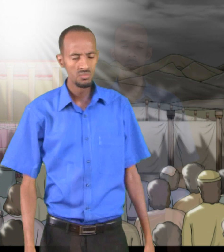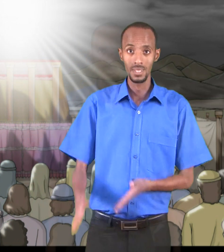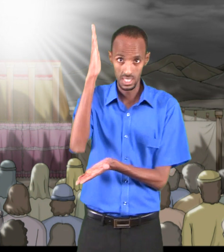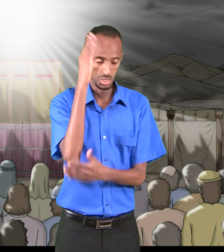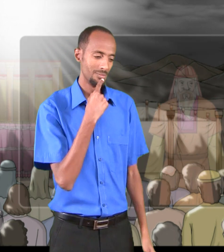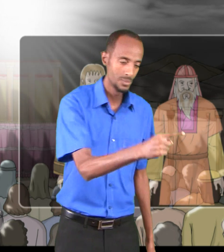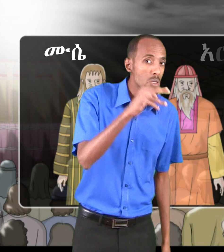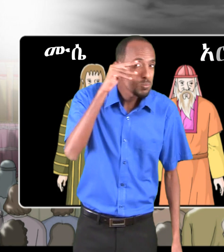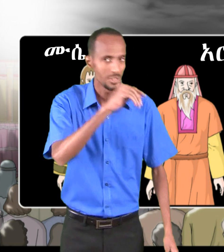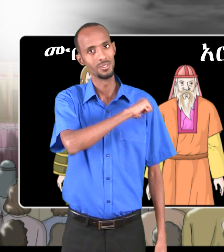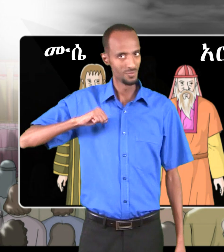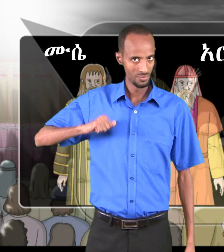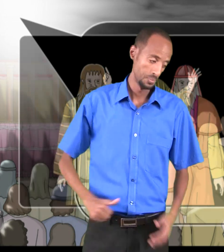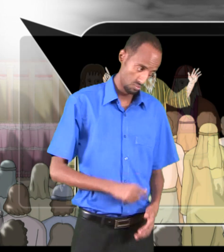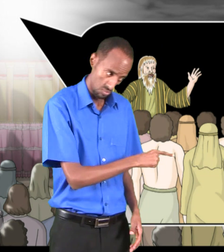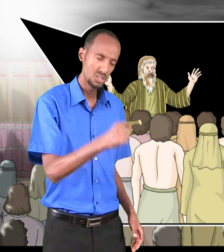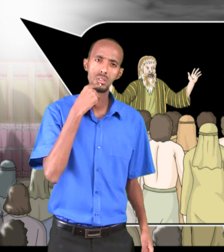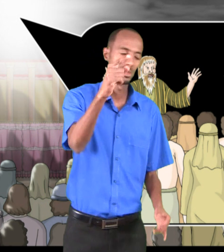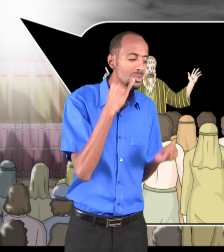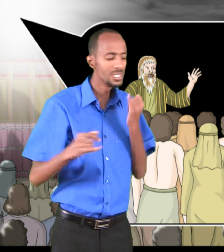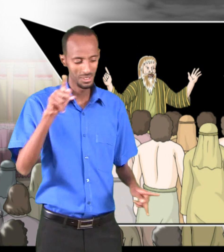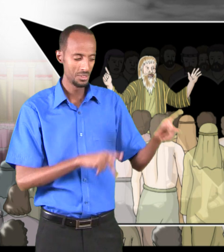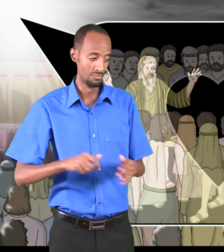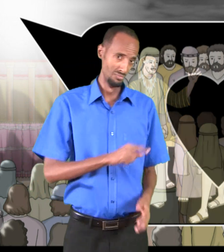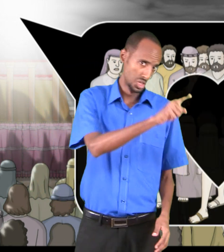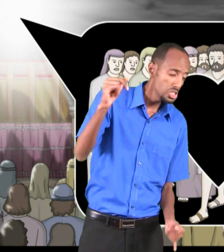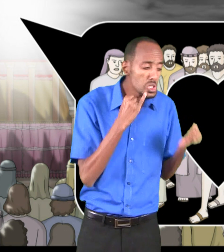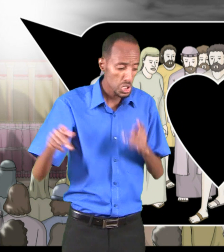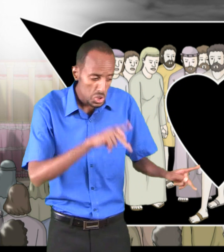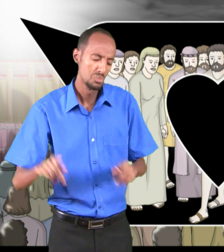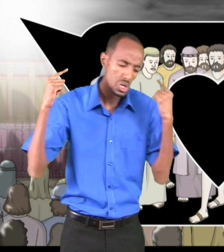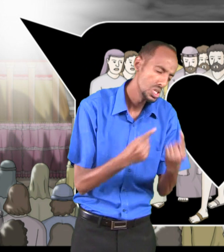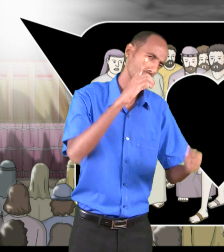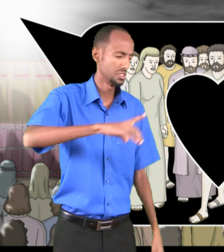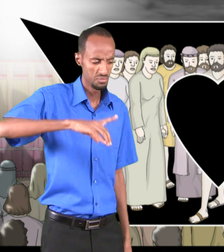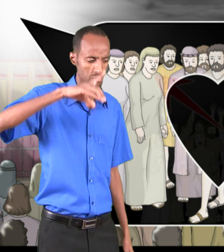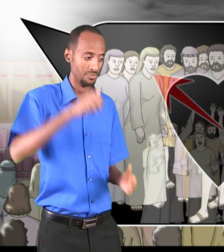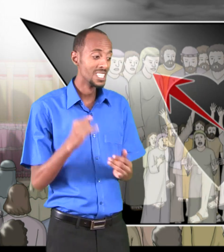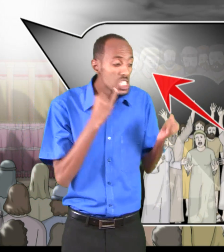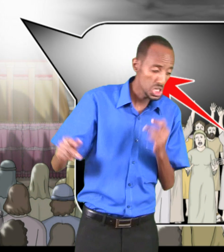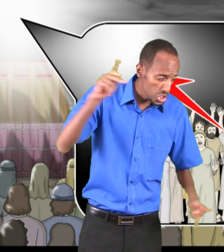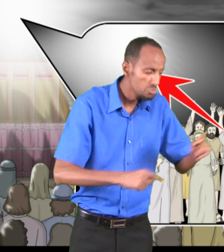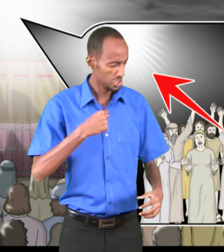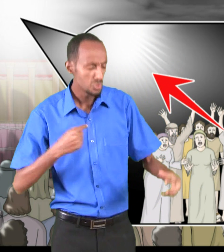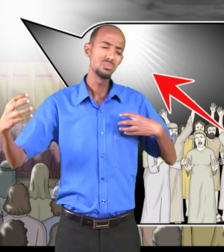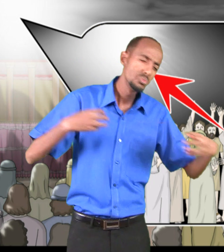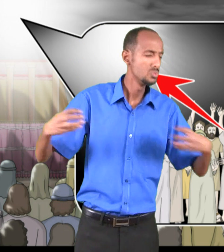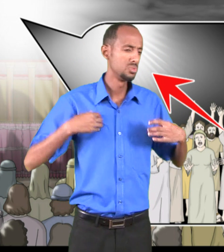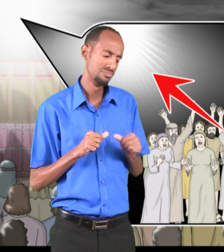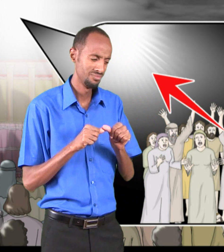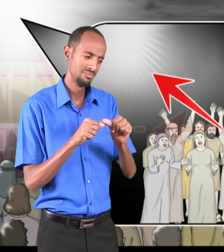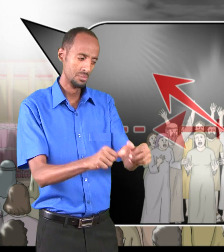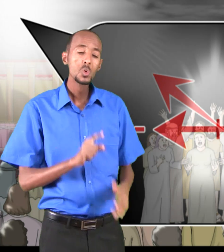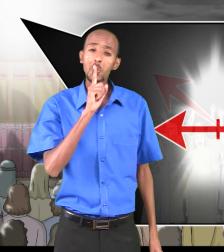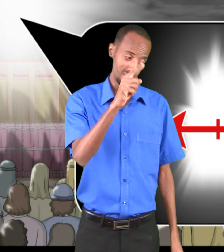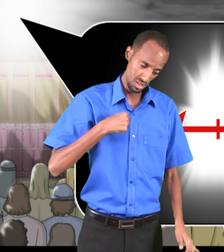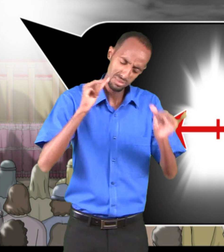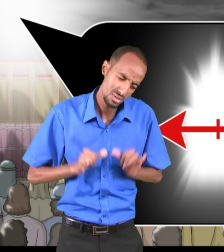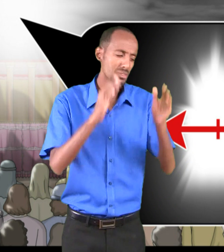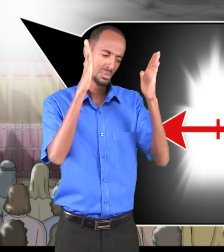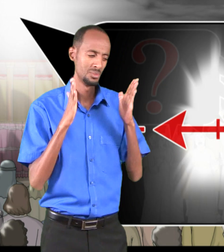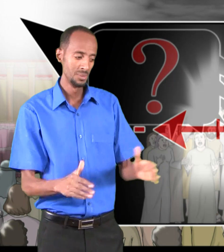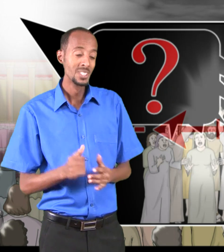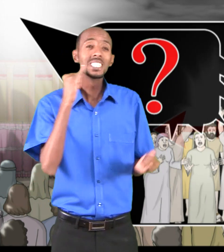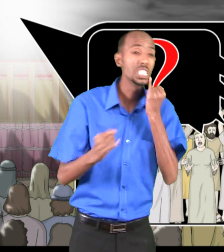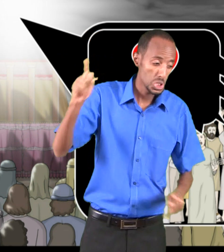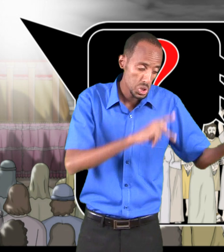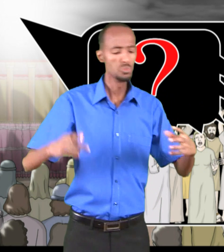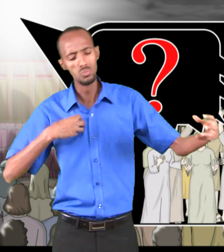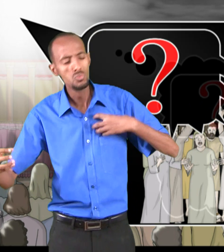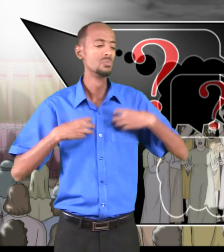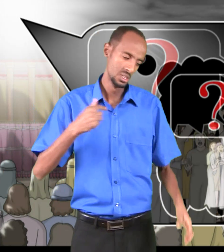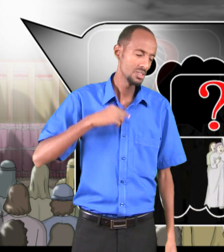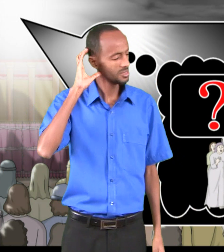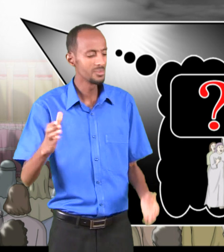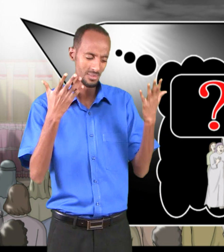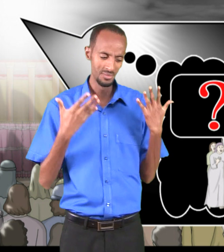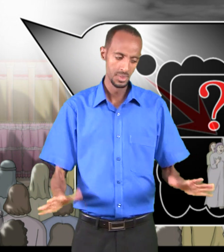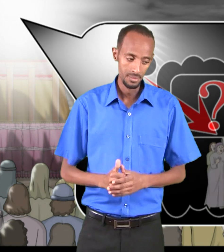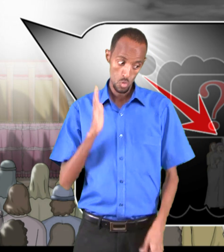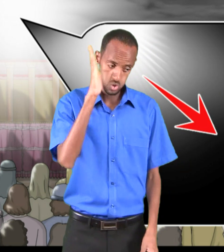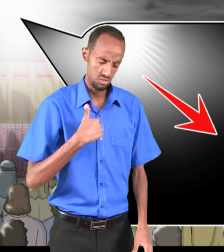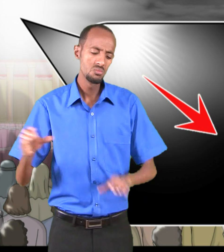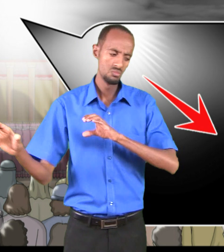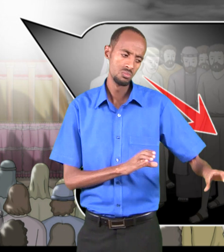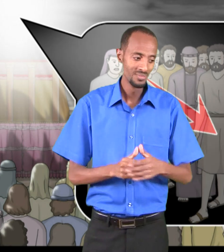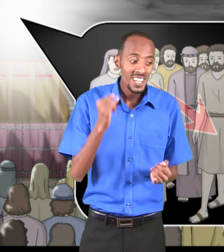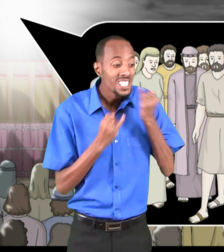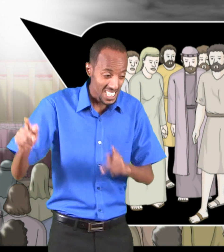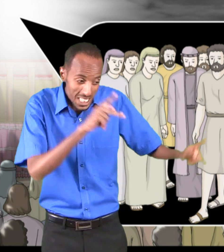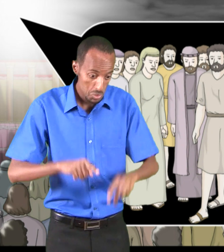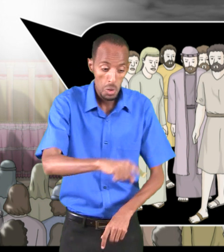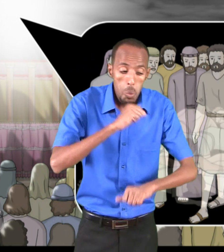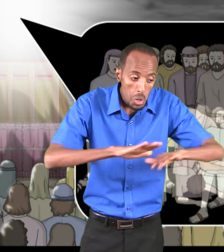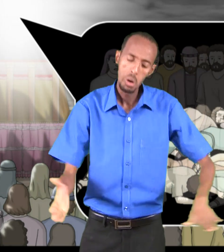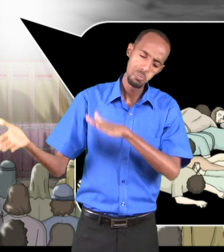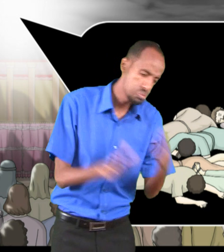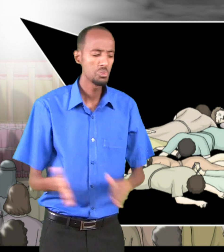Then the LORD said to Moses and Aaron, “How long will this wicked congregation grumble against Me? I have heard the complaints that the Israelites are making against Me. So tell them: As surely as I live, declares the LORD, I will do to you exactly as I heard you say.